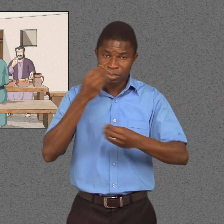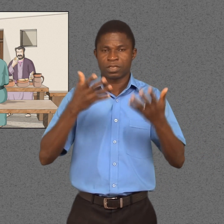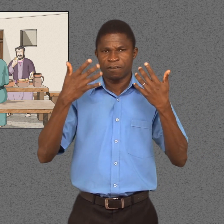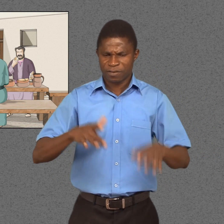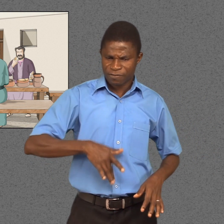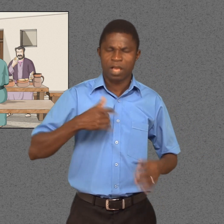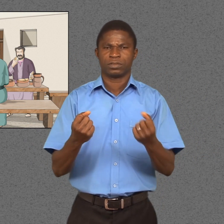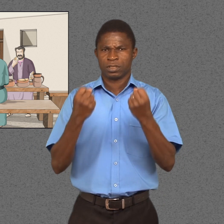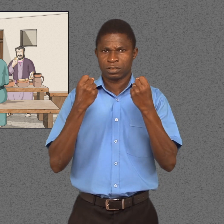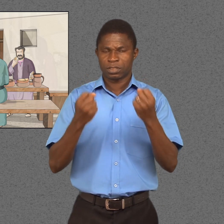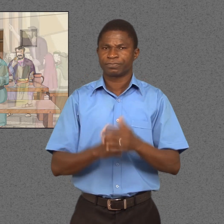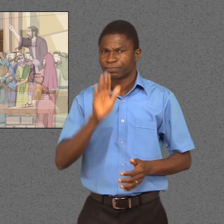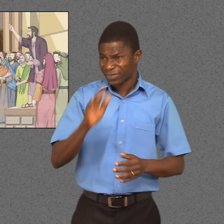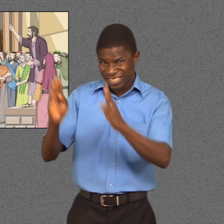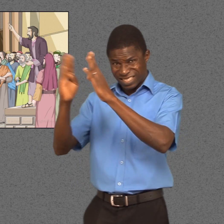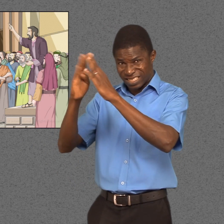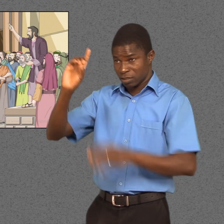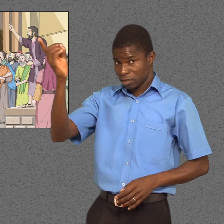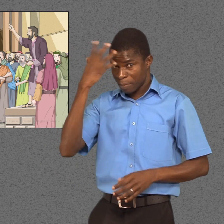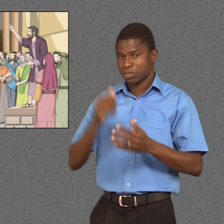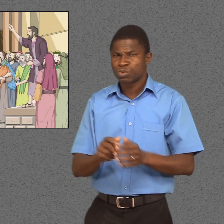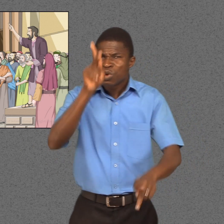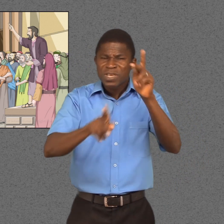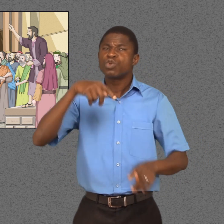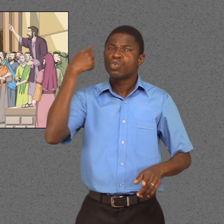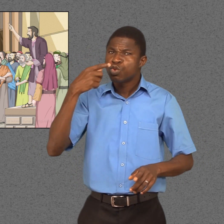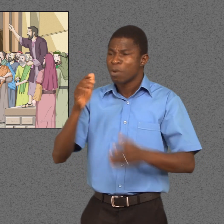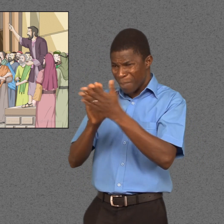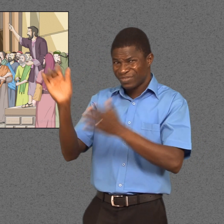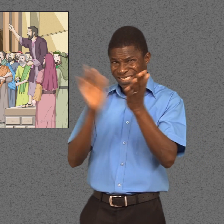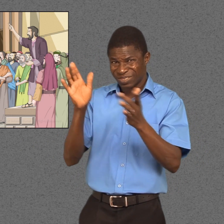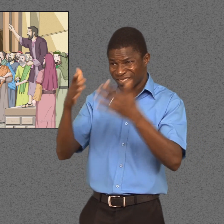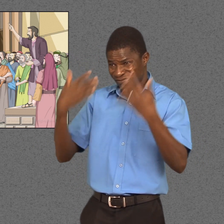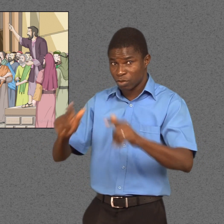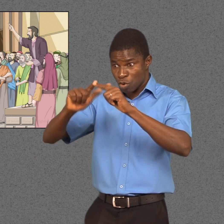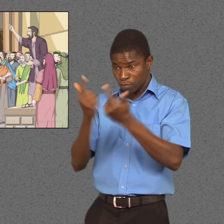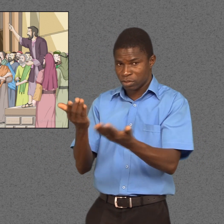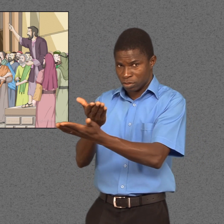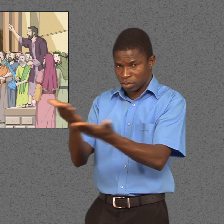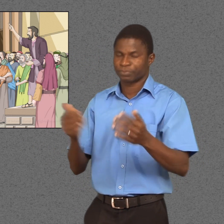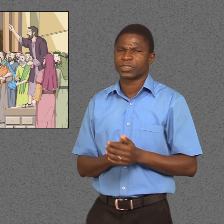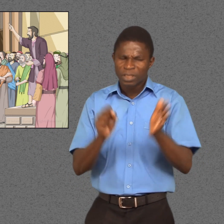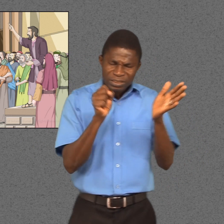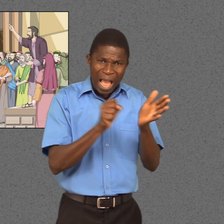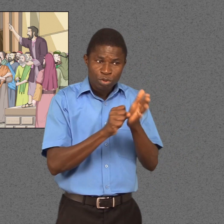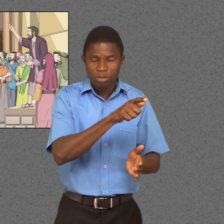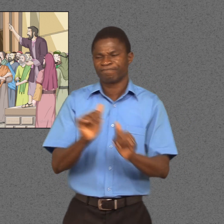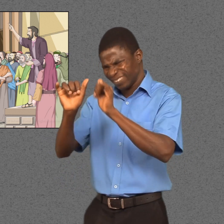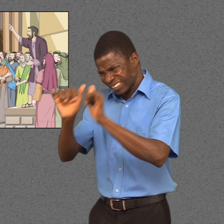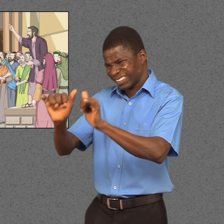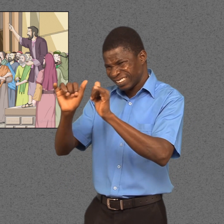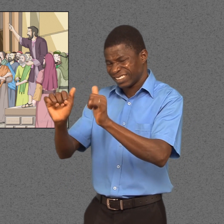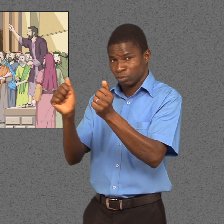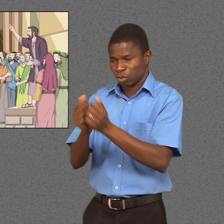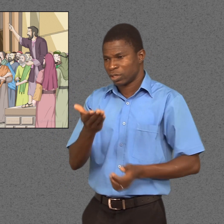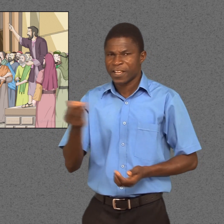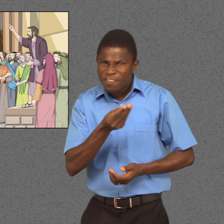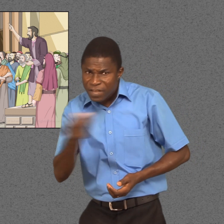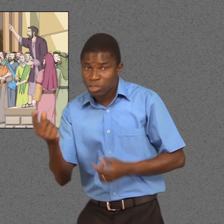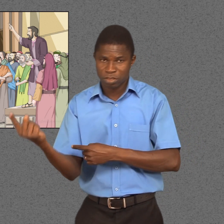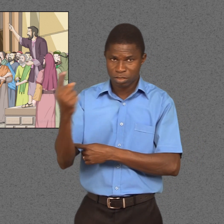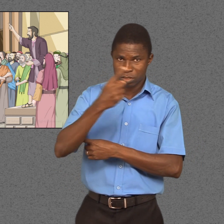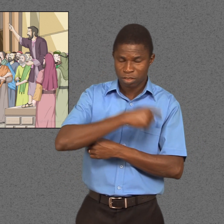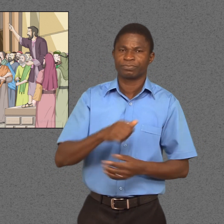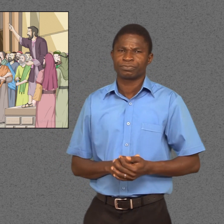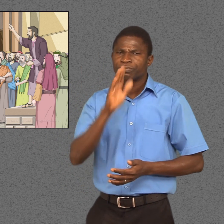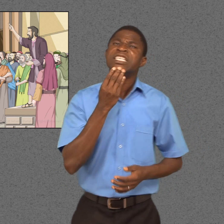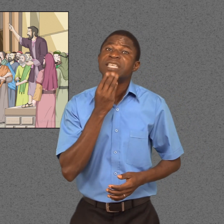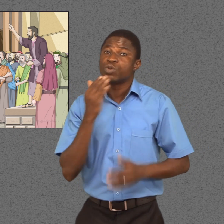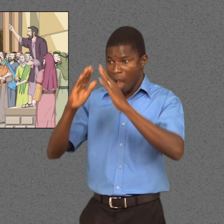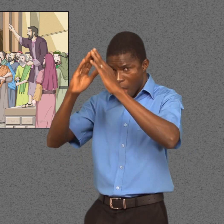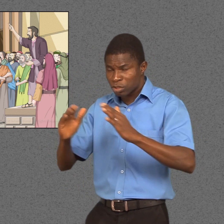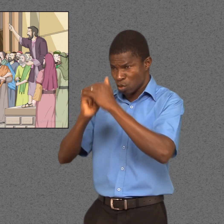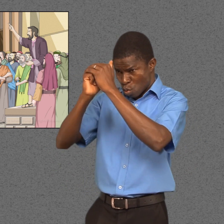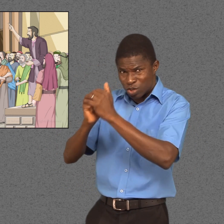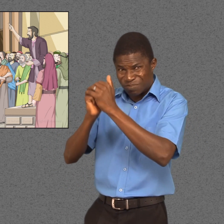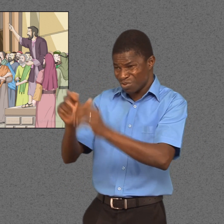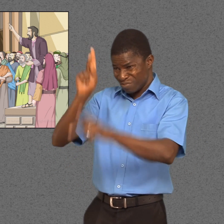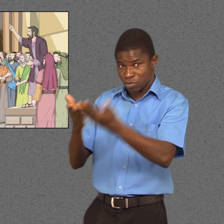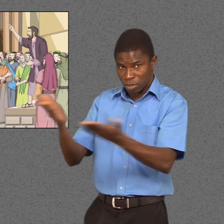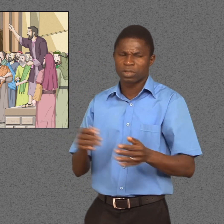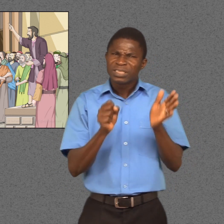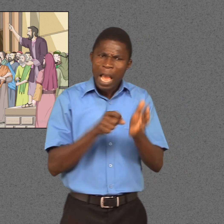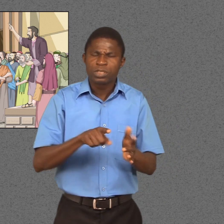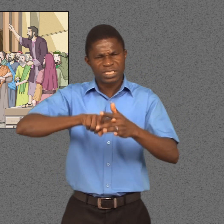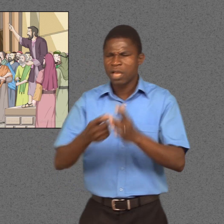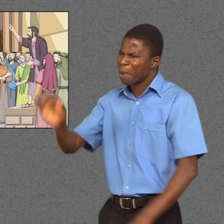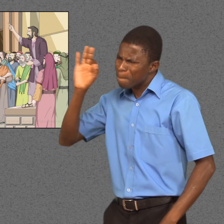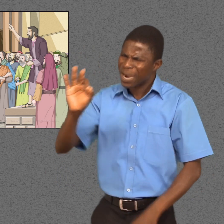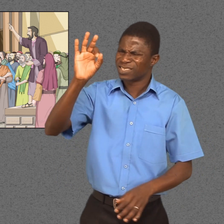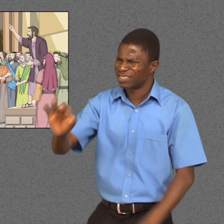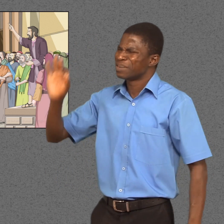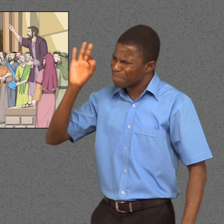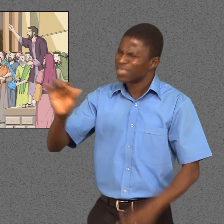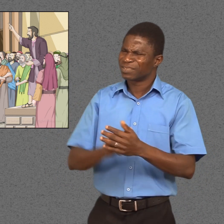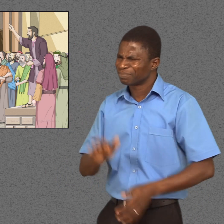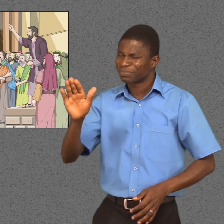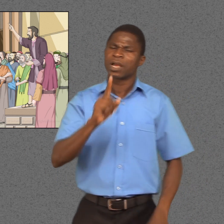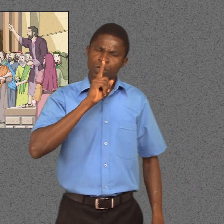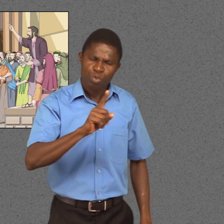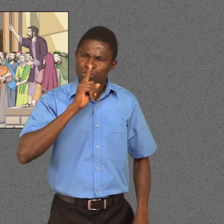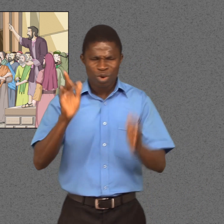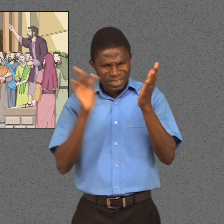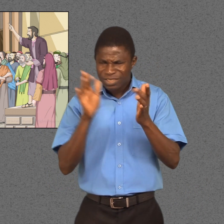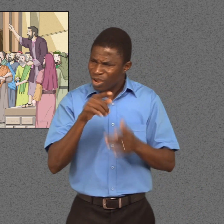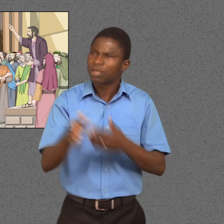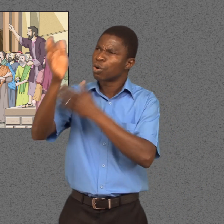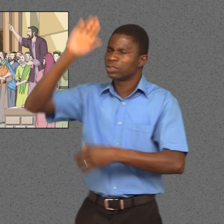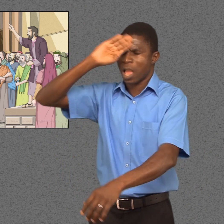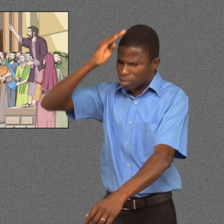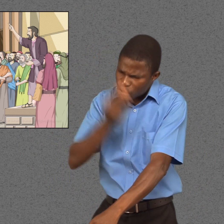Saul promptly began to proclaim Jesus in the synagogues, declaring, “He is the Son of God.”